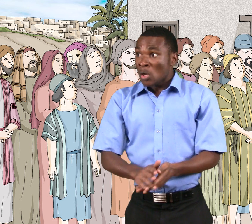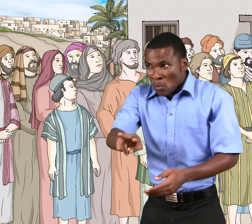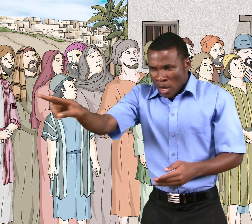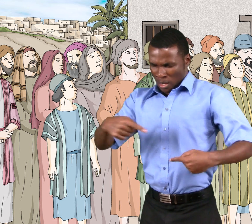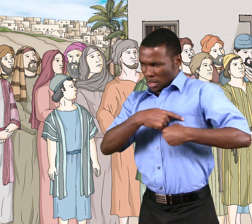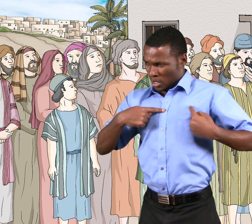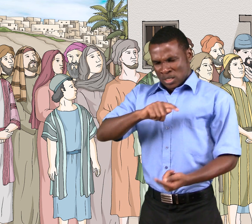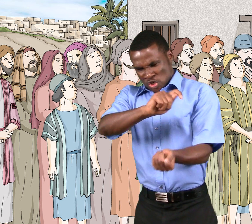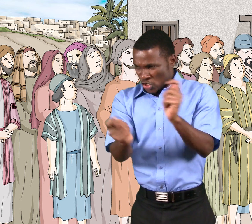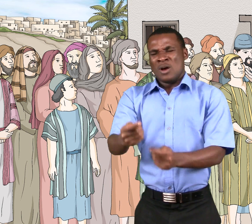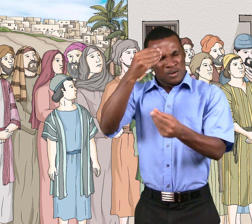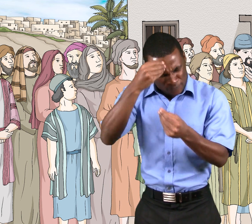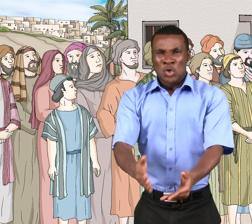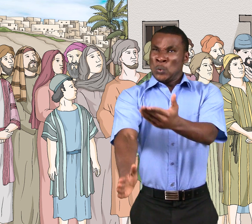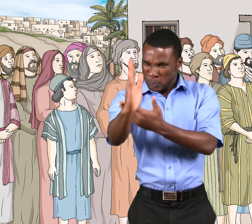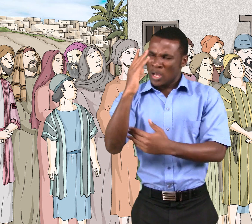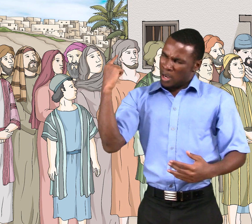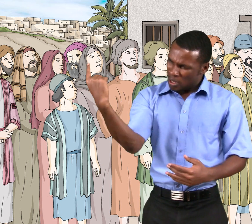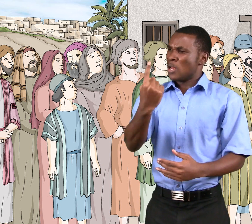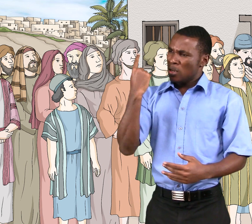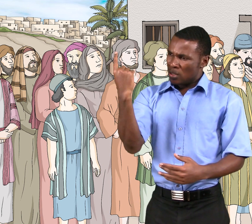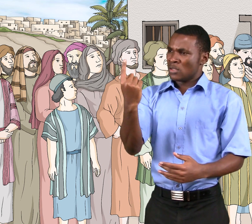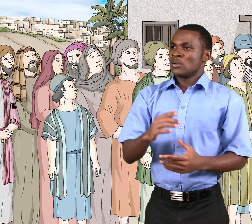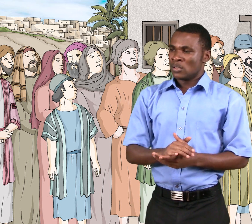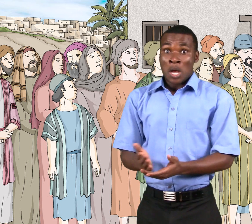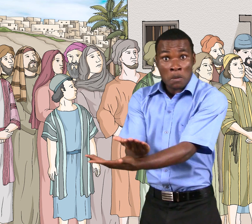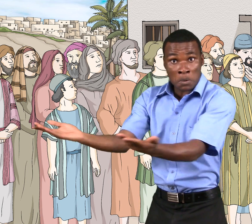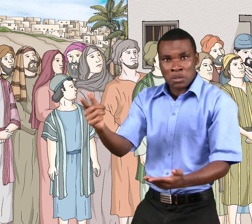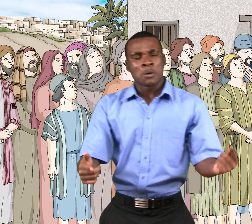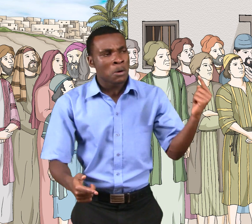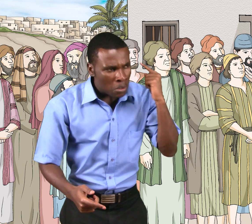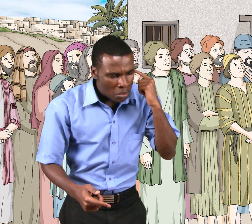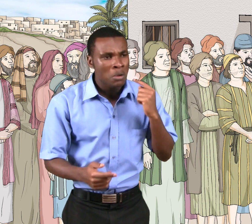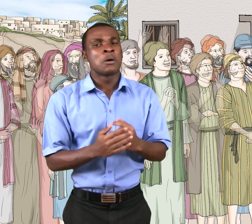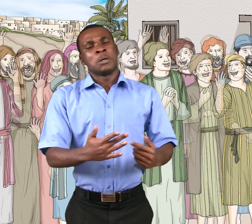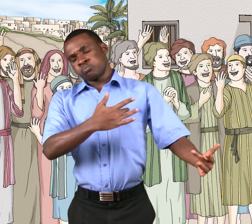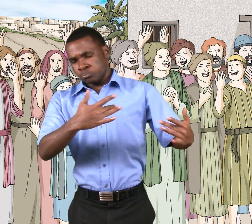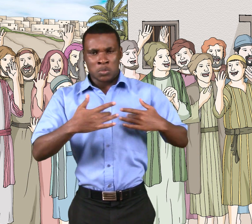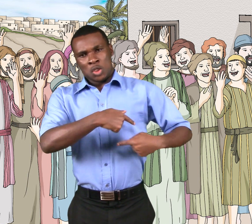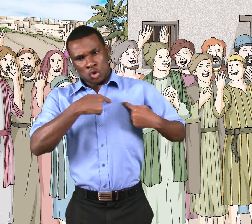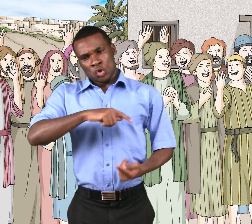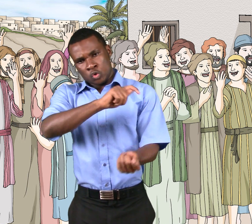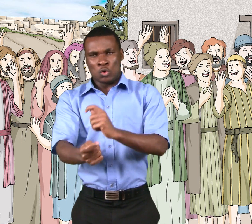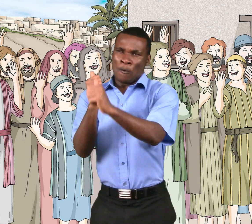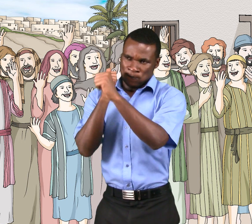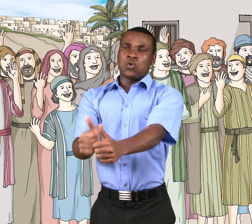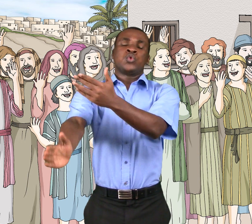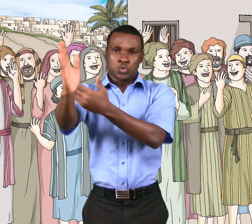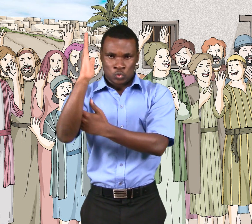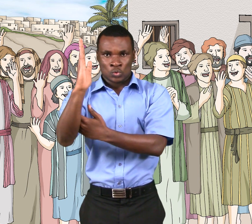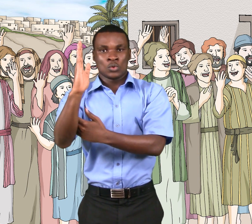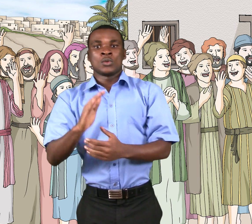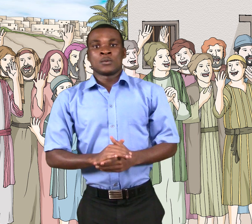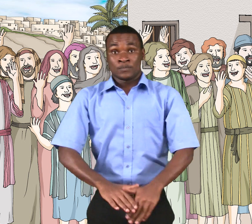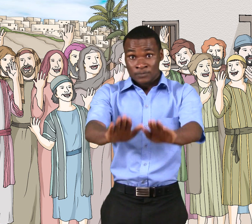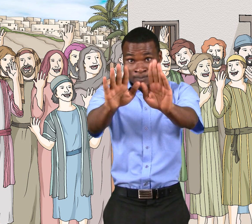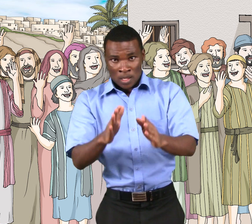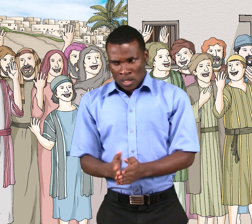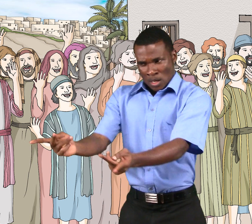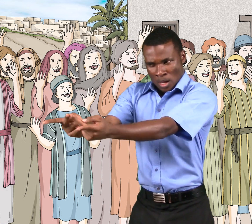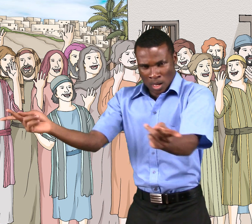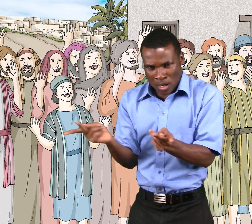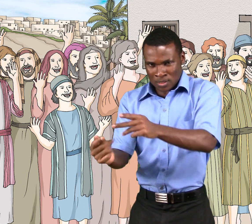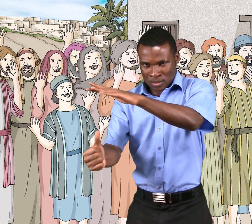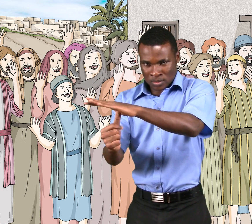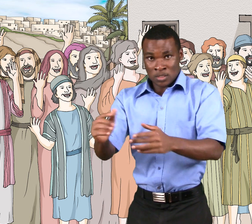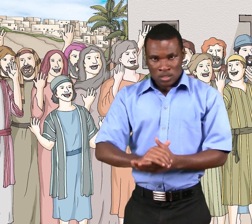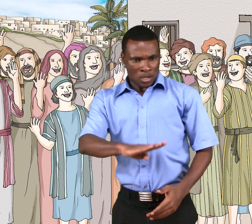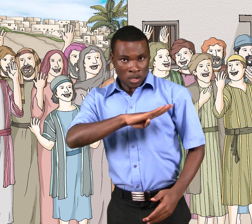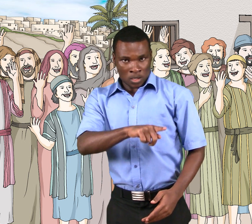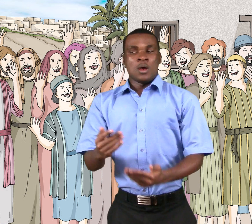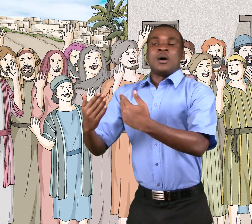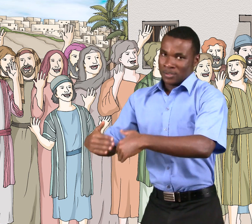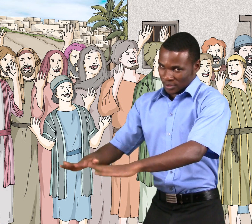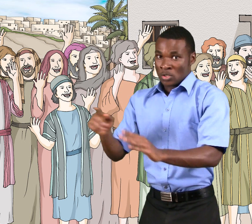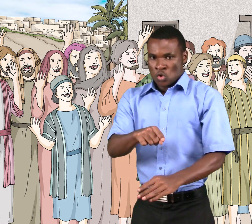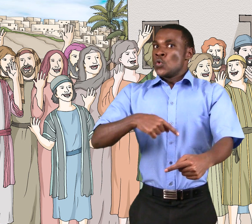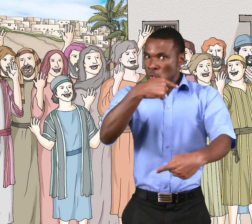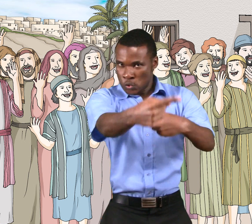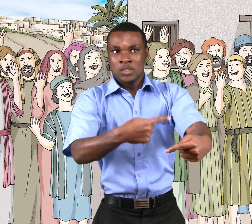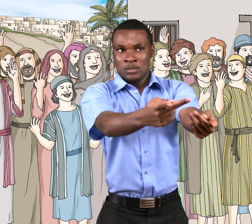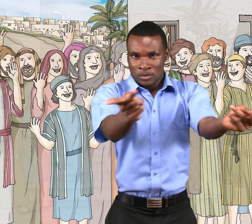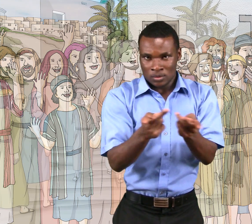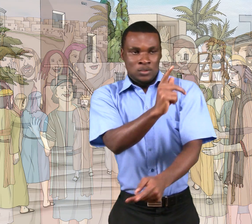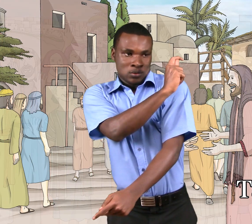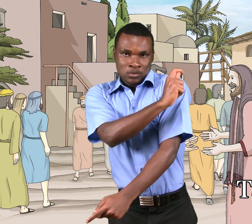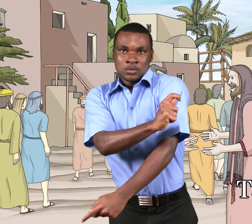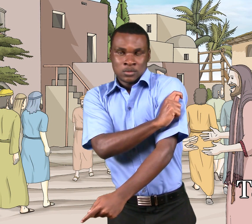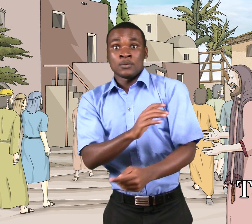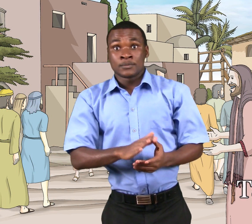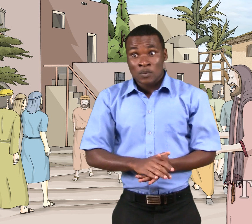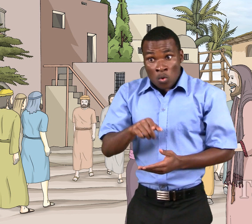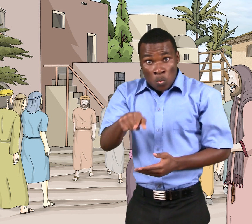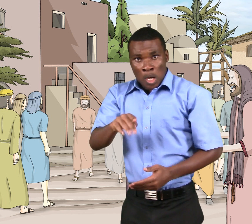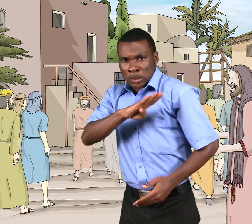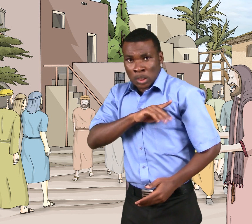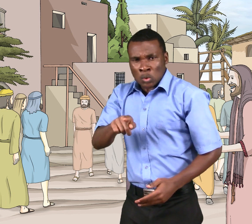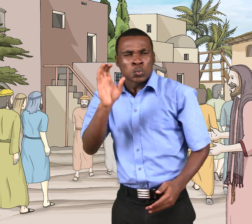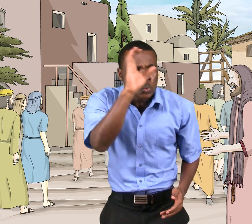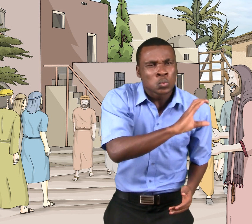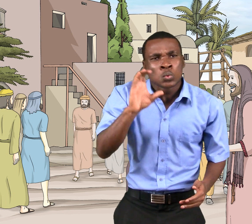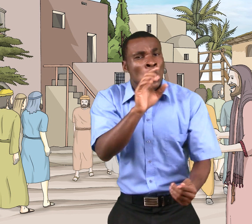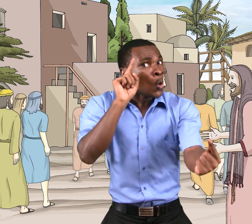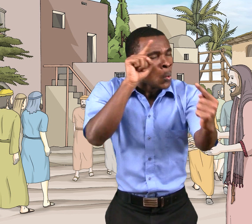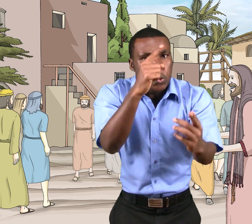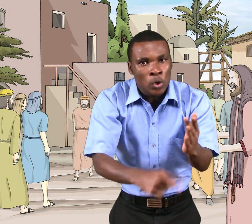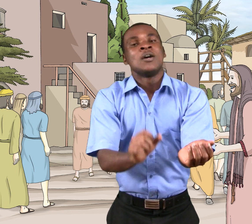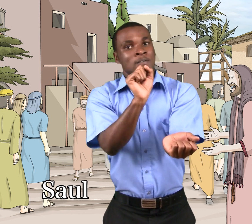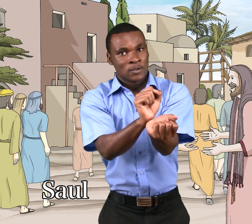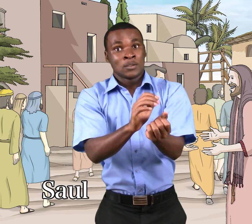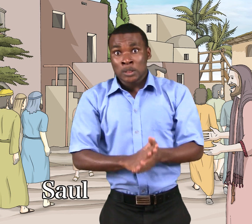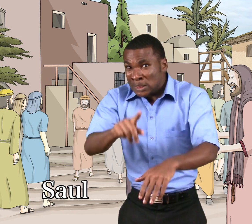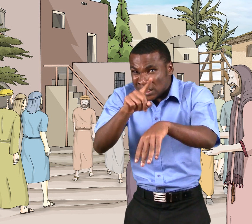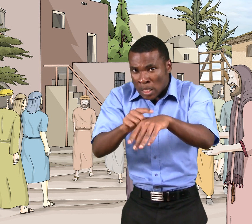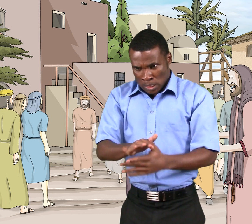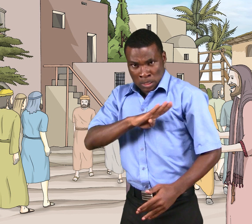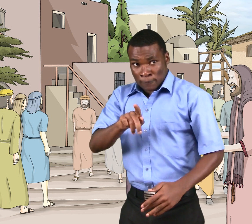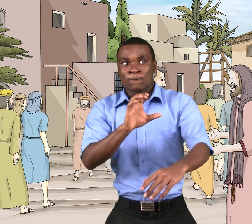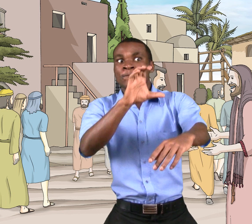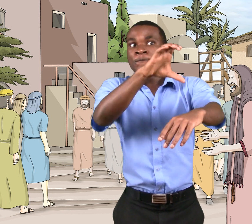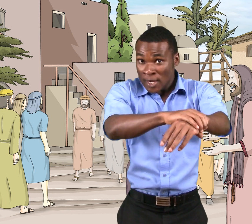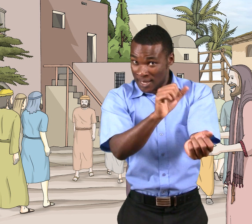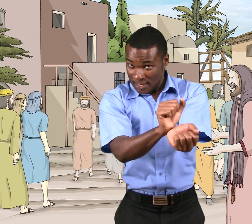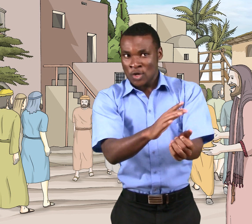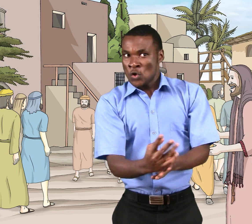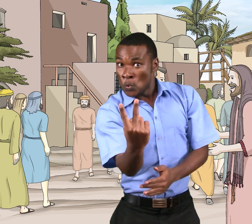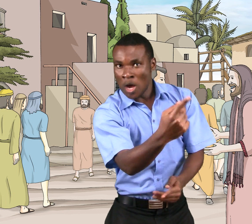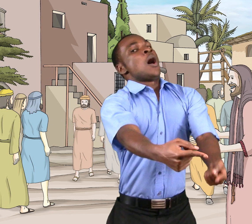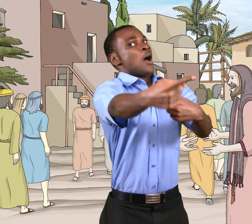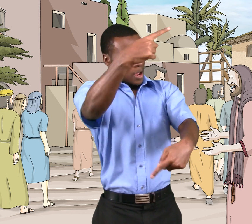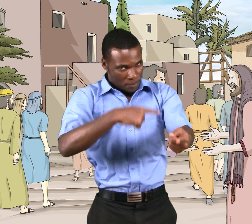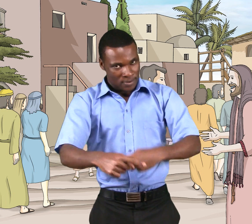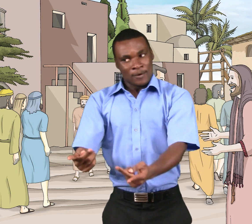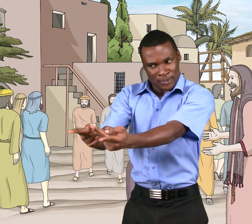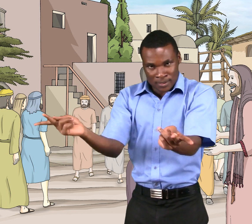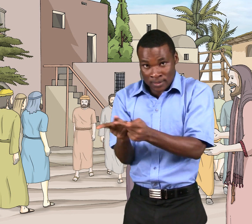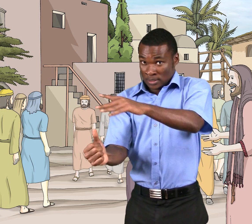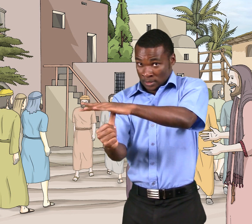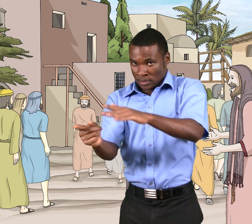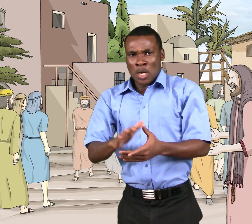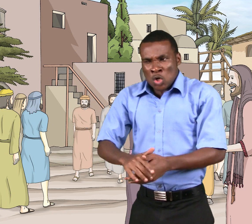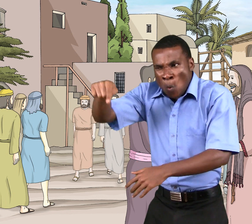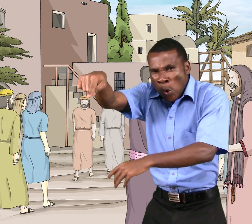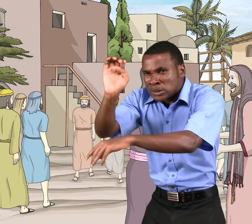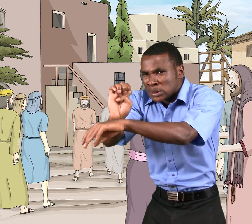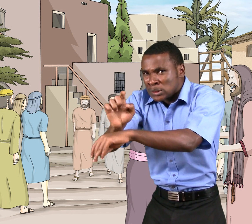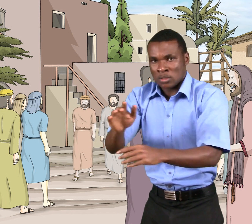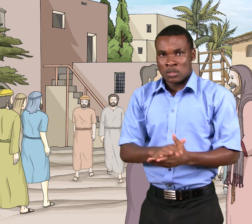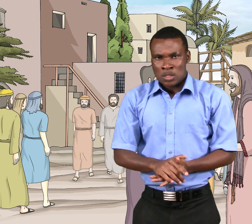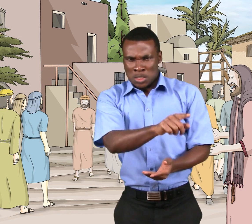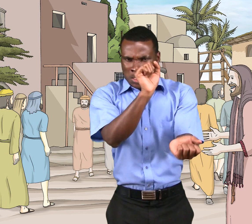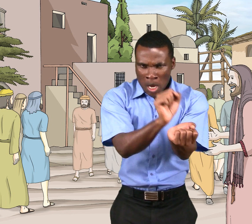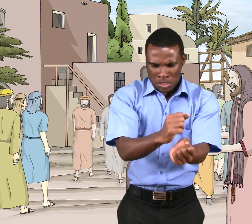Barnabas was a good man, full of the Holy Spirit and faith, and a great number of people were brought to the Lord.